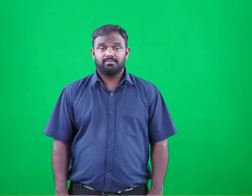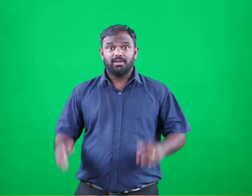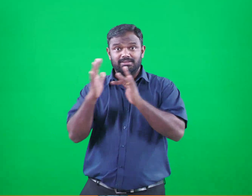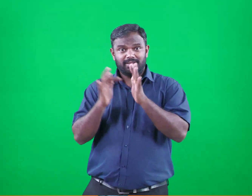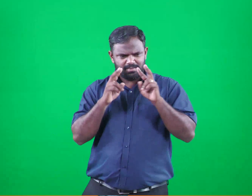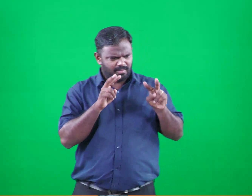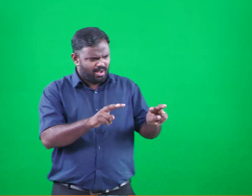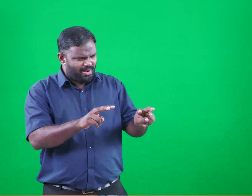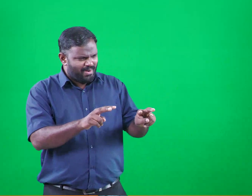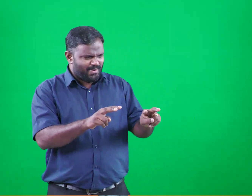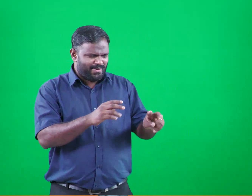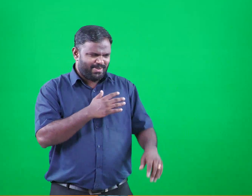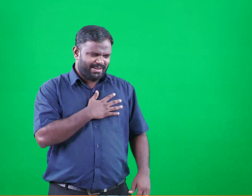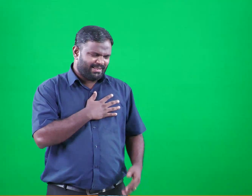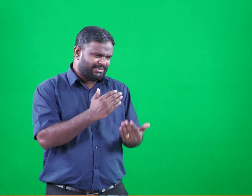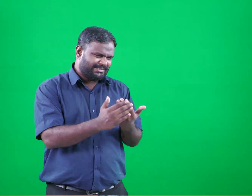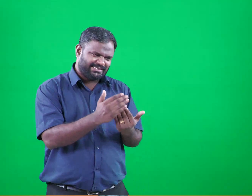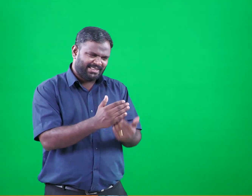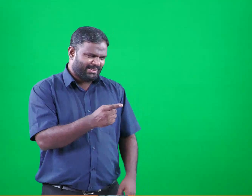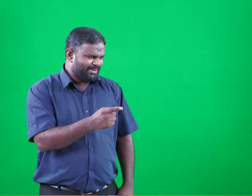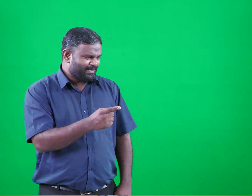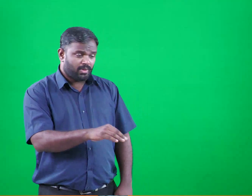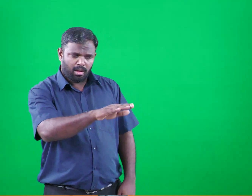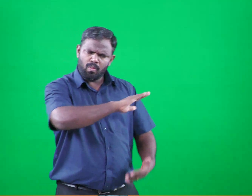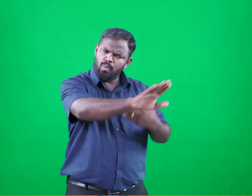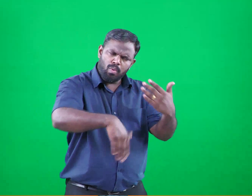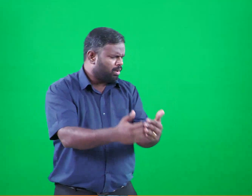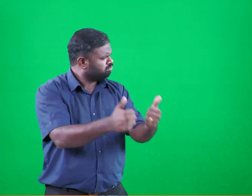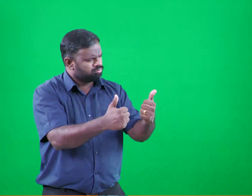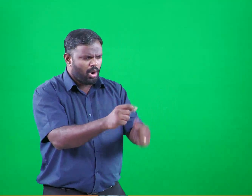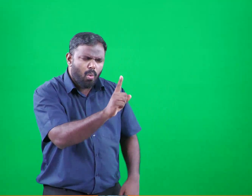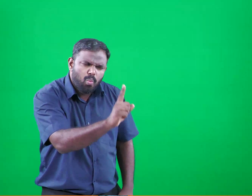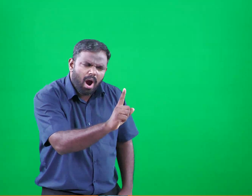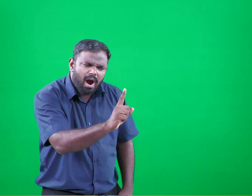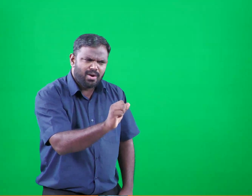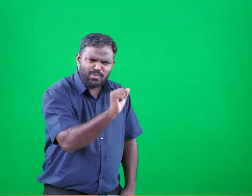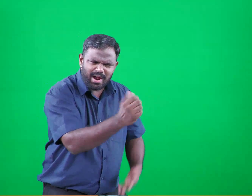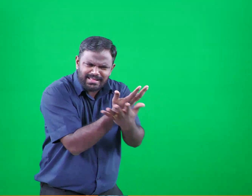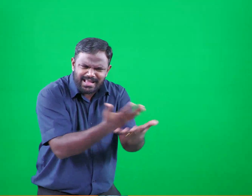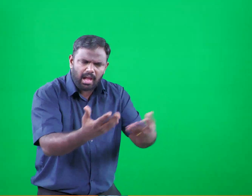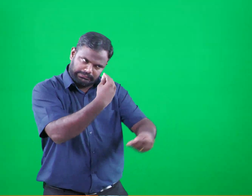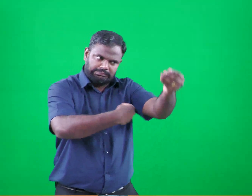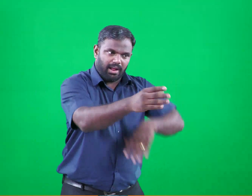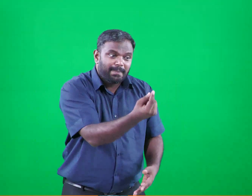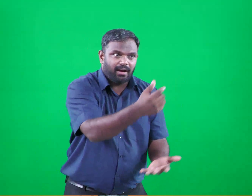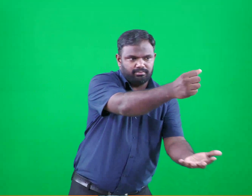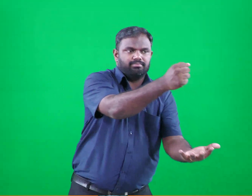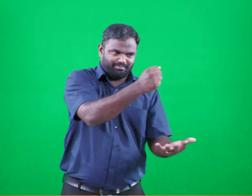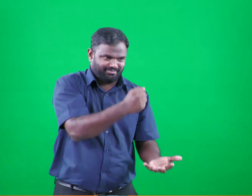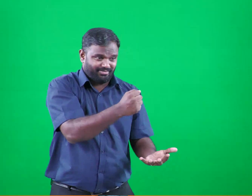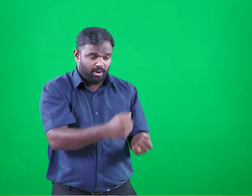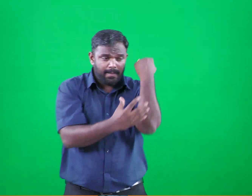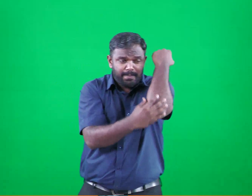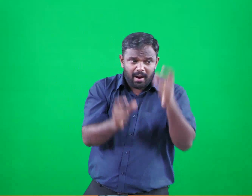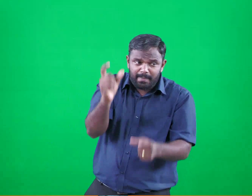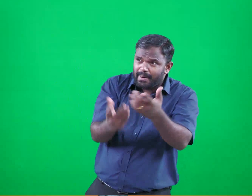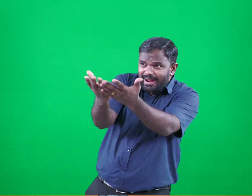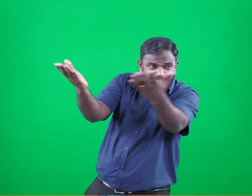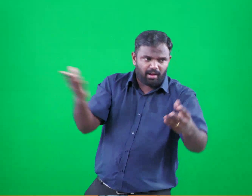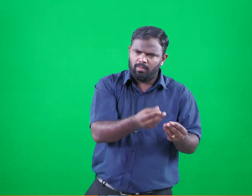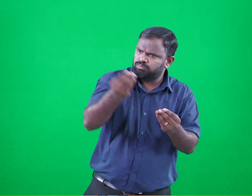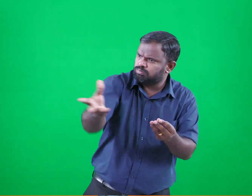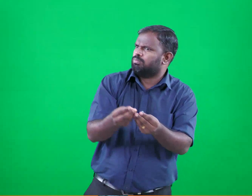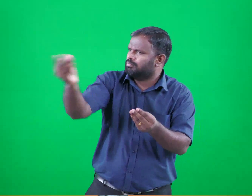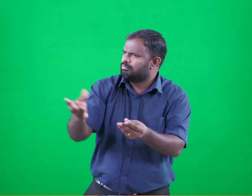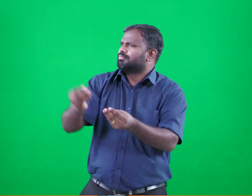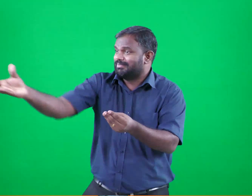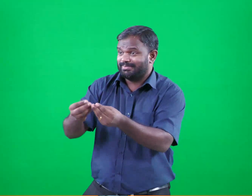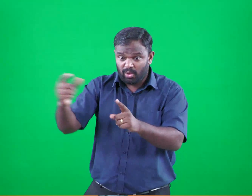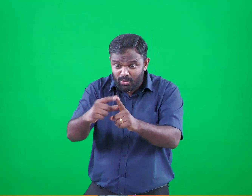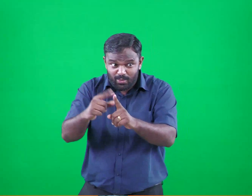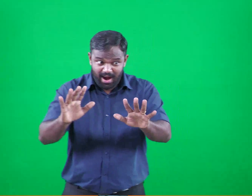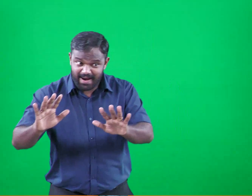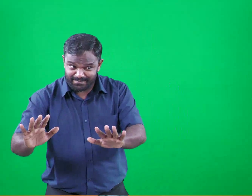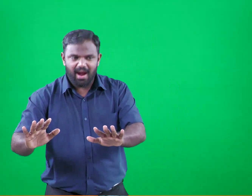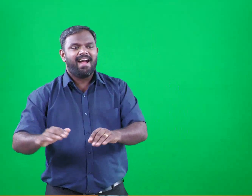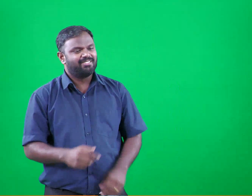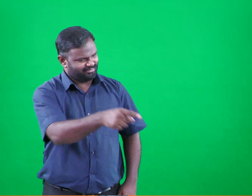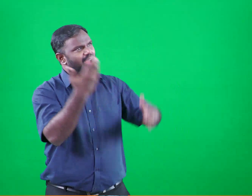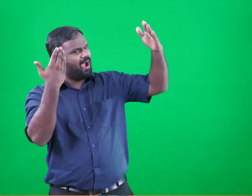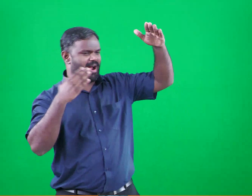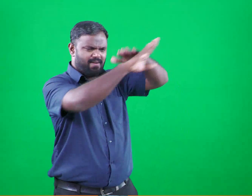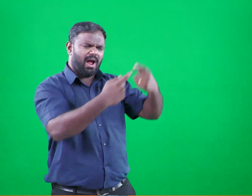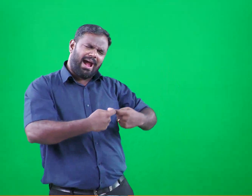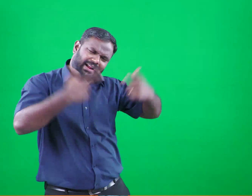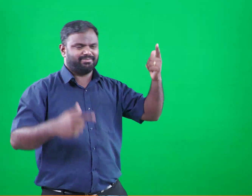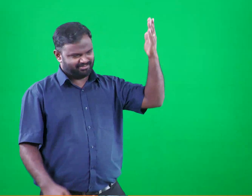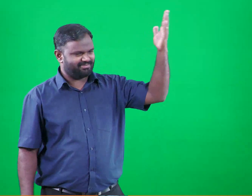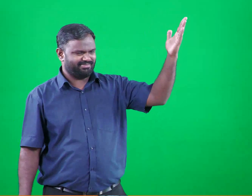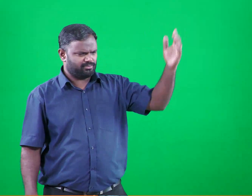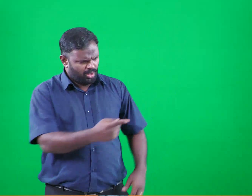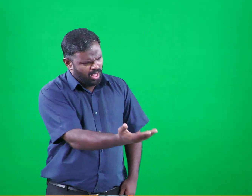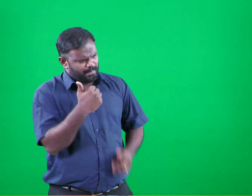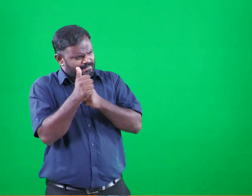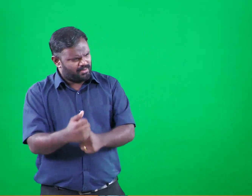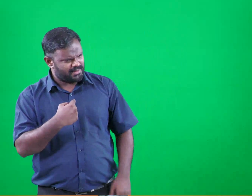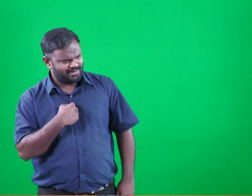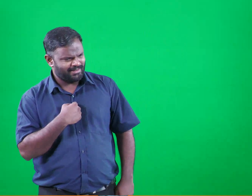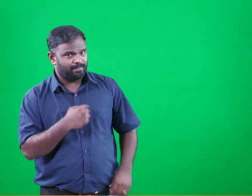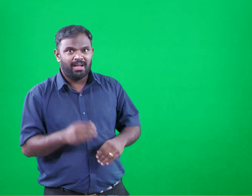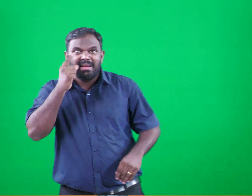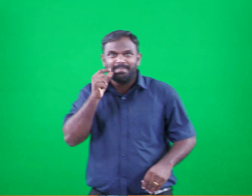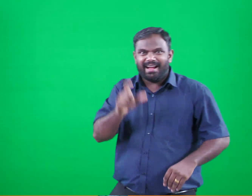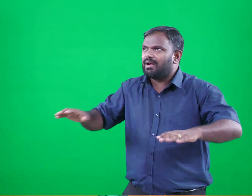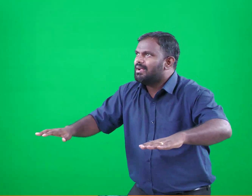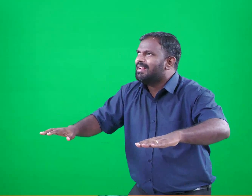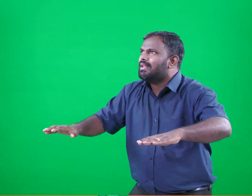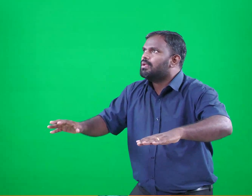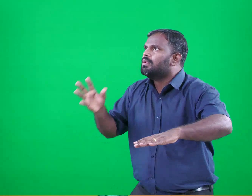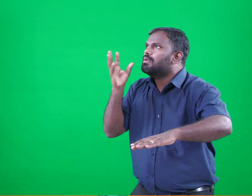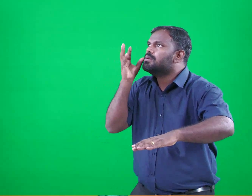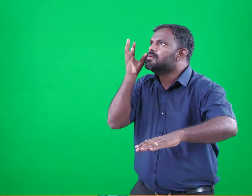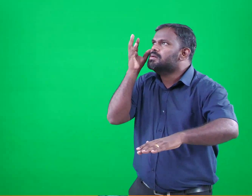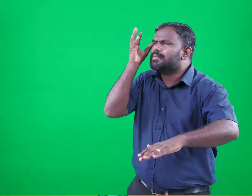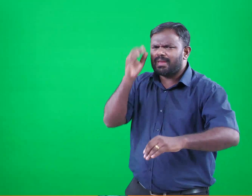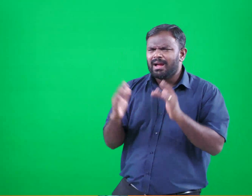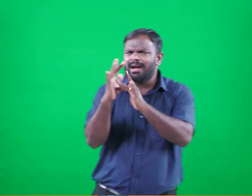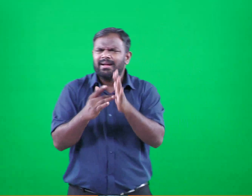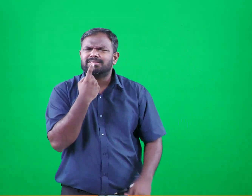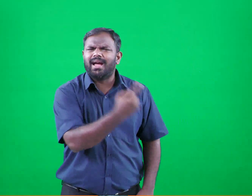Jesus looked at him, loved him, and said to him, "There is one thing you lack: Go, sell everything you own and give to the poor, and you will have treasure in heaven.